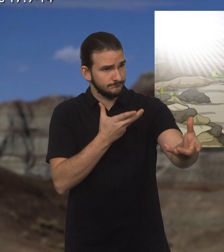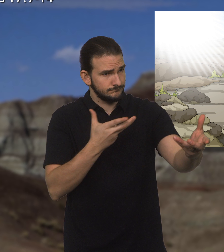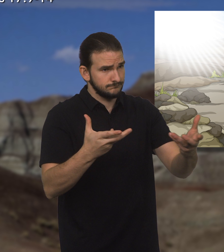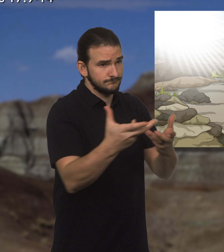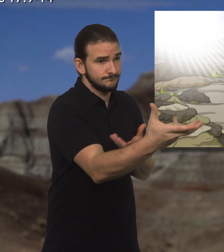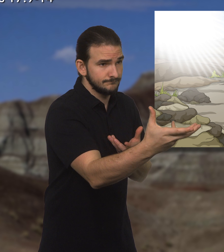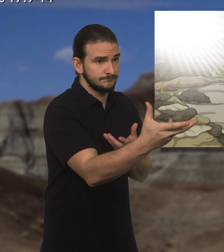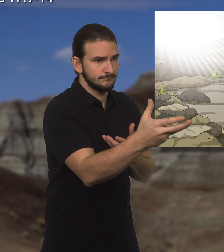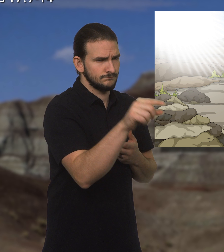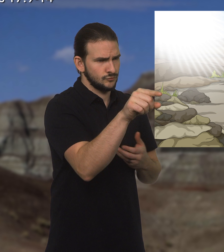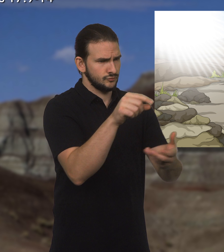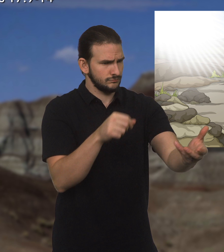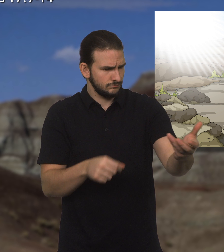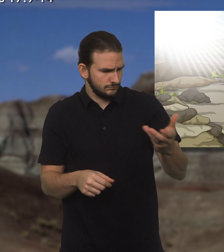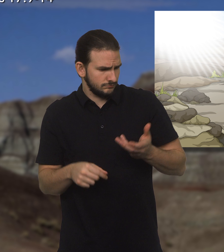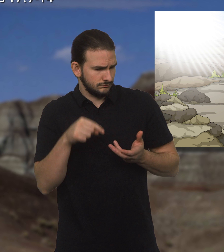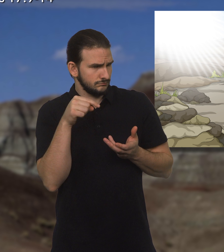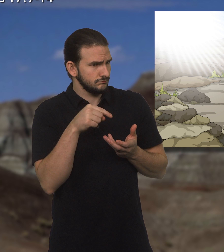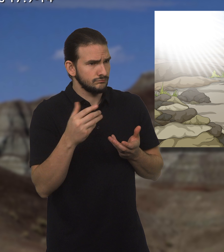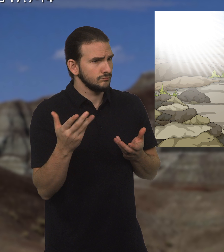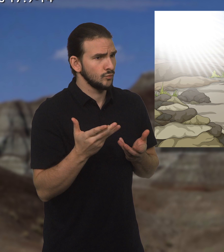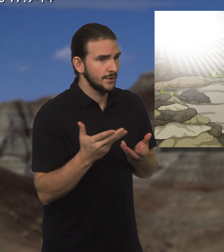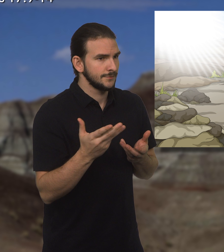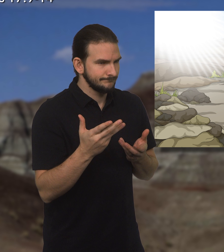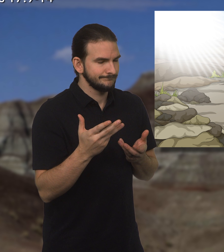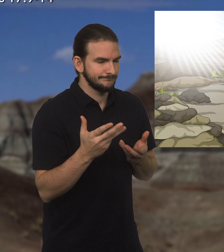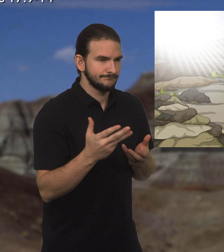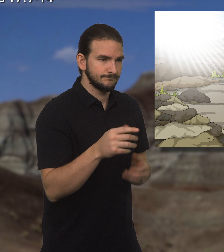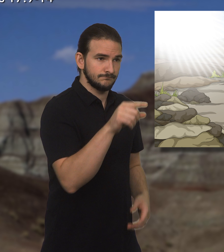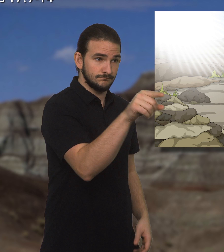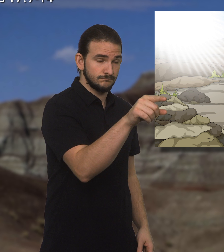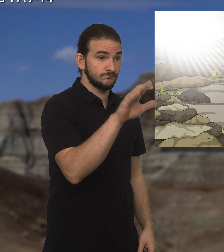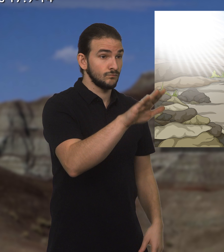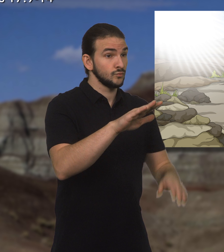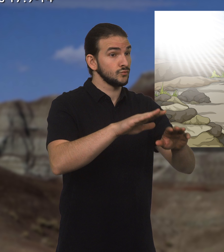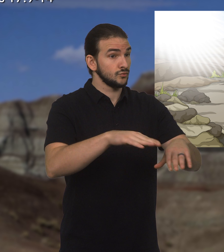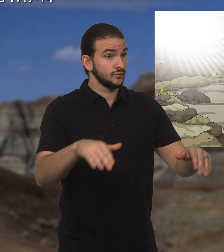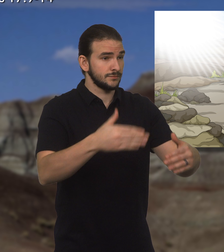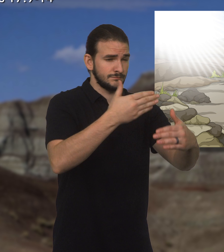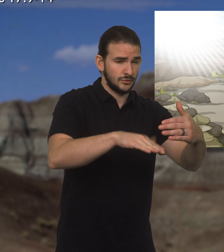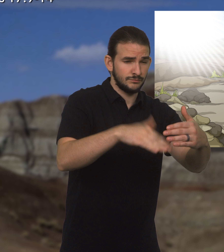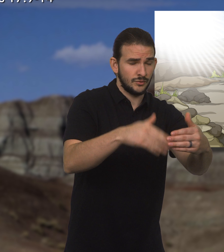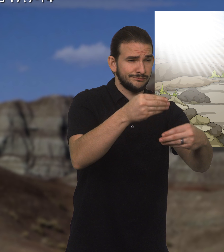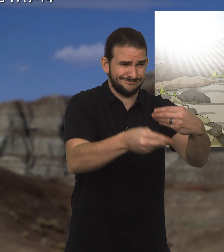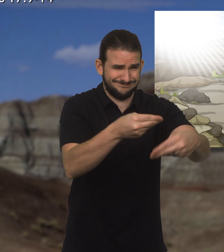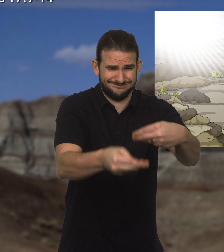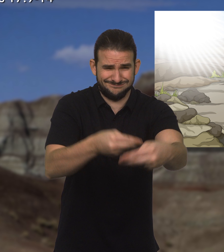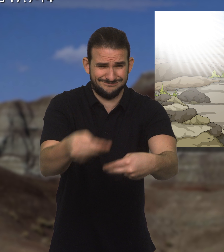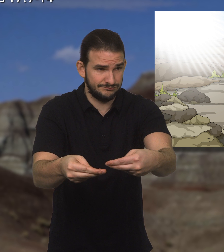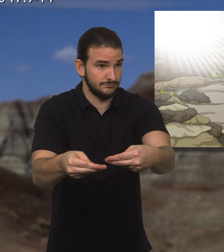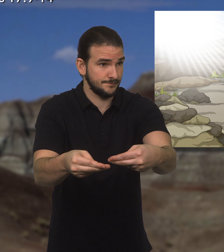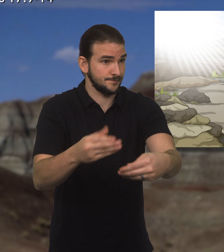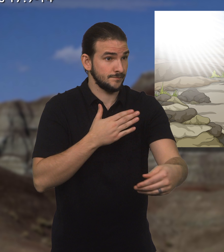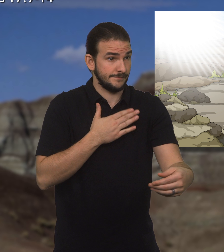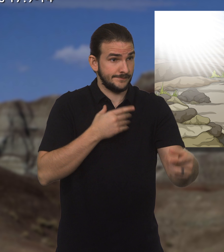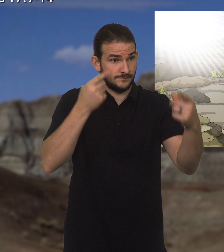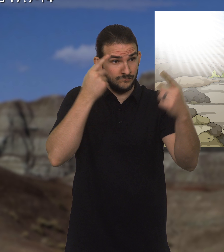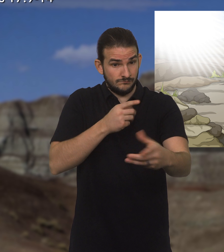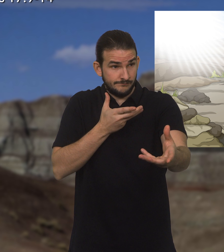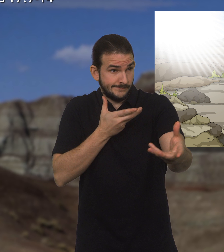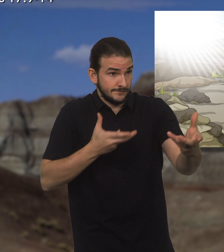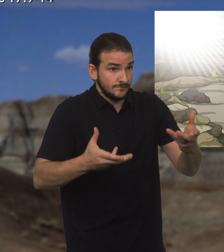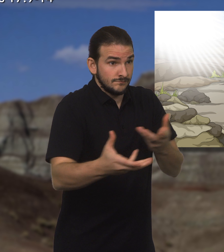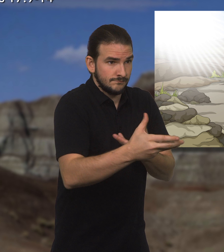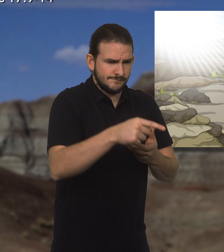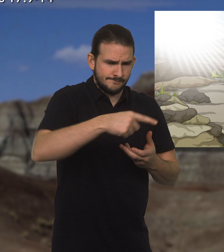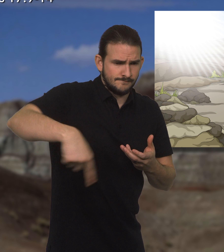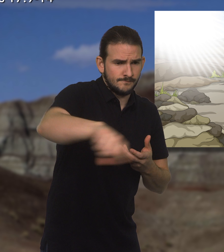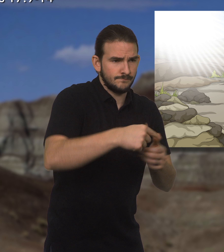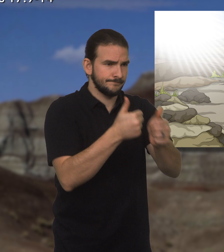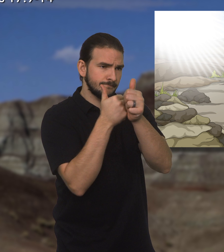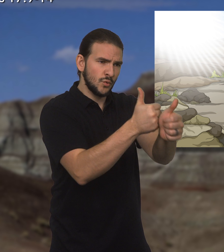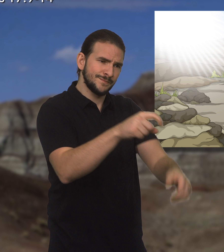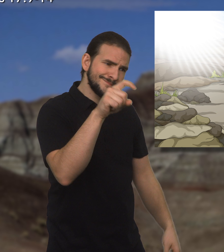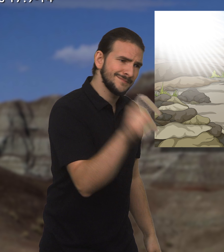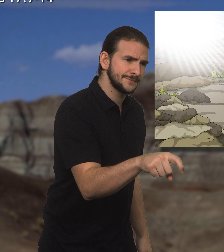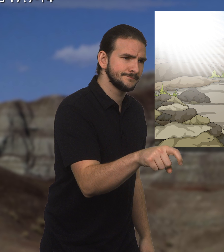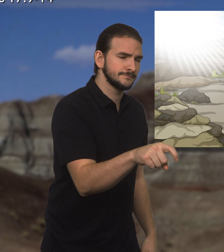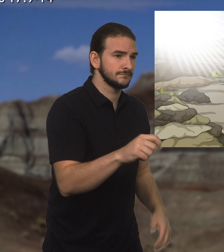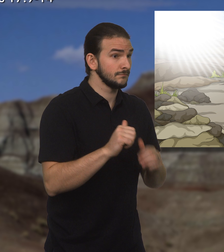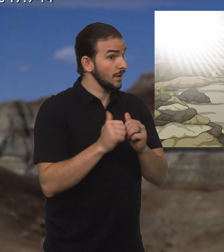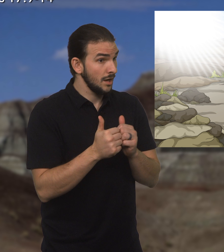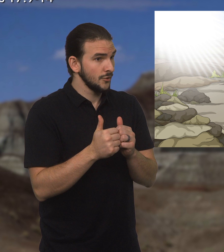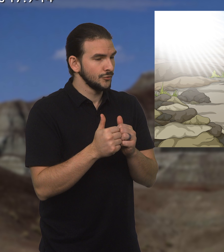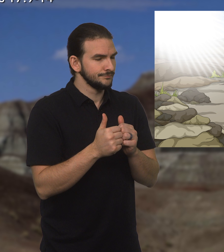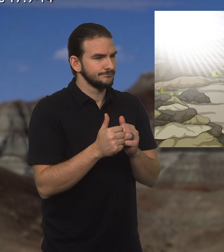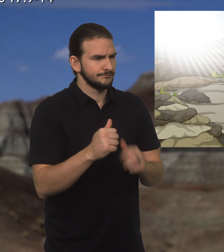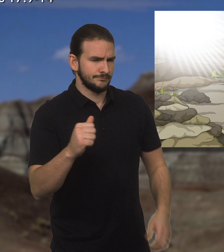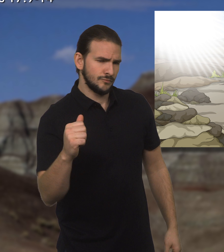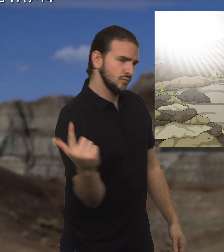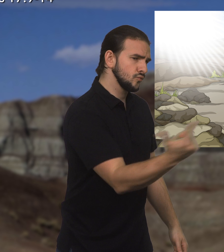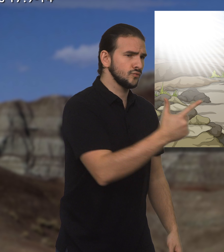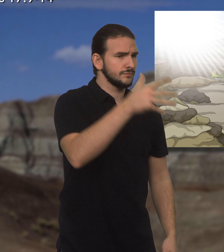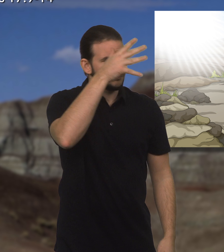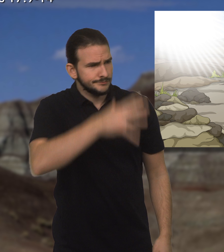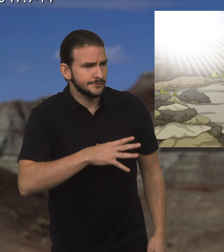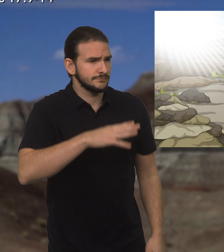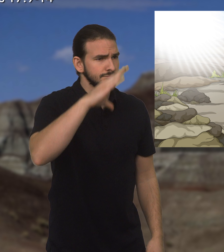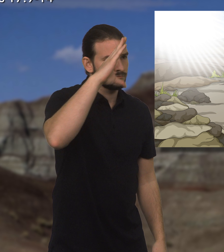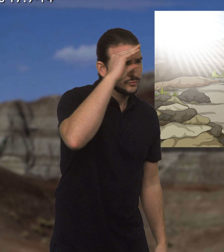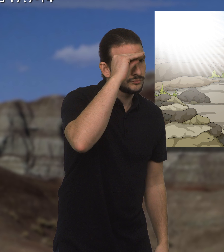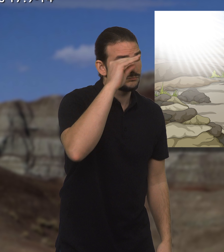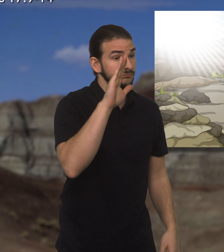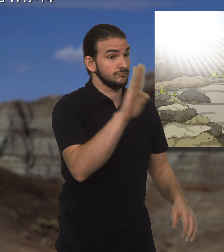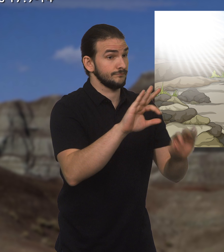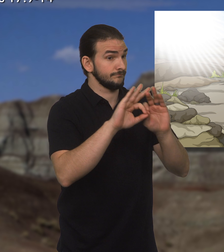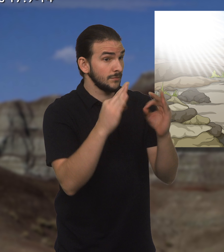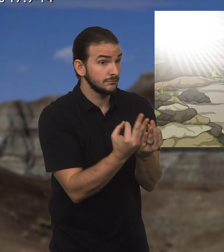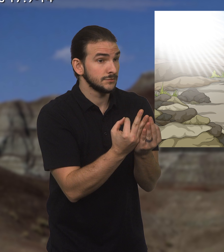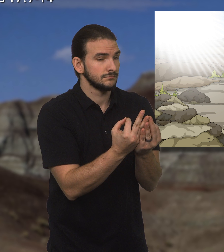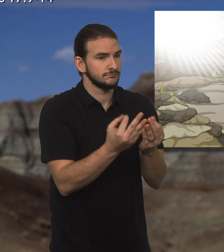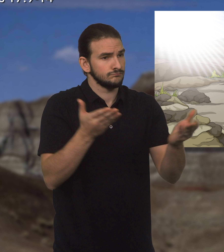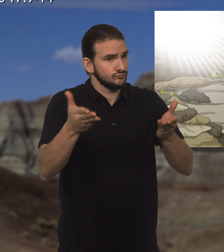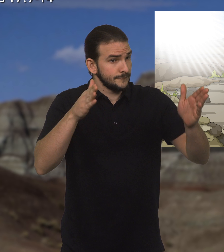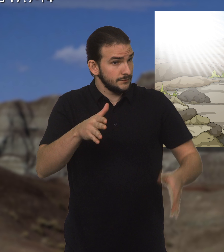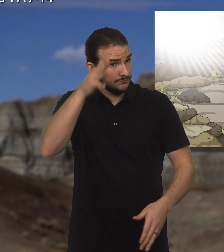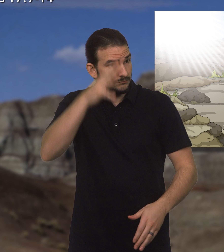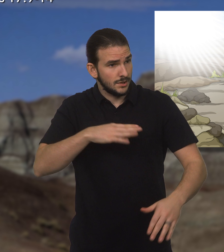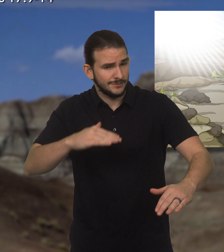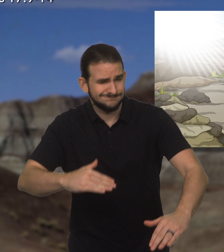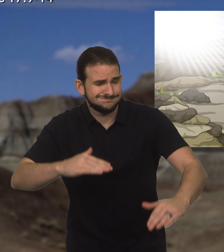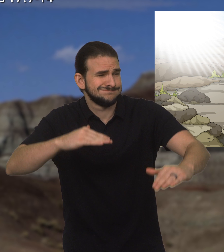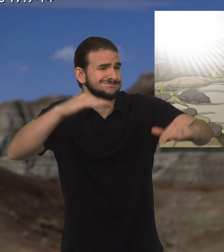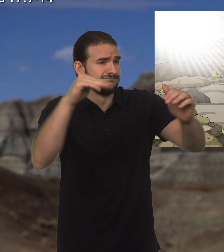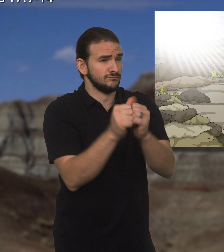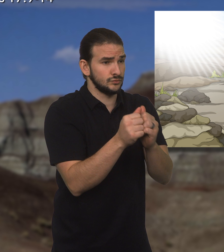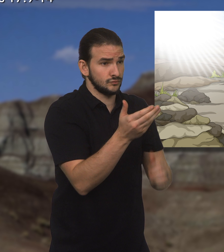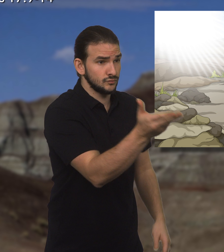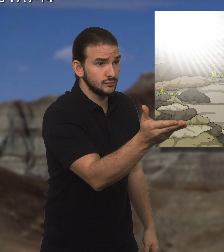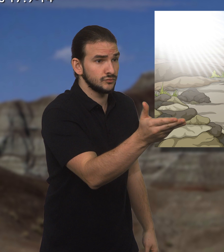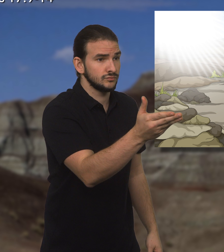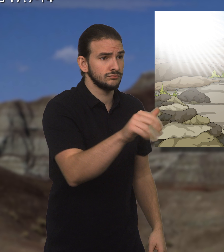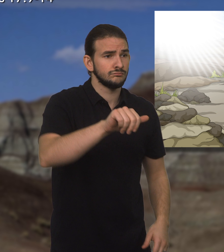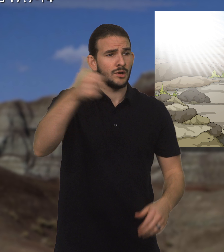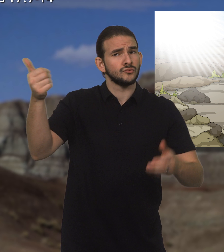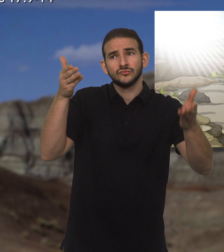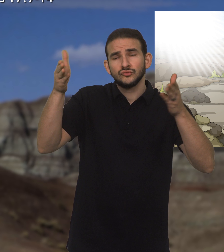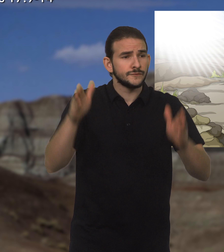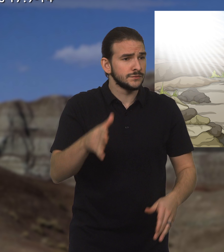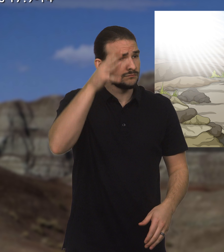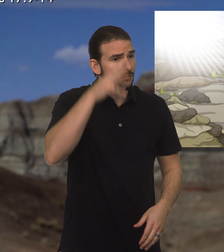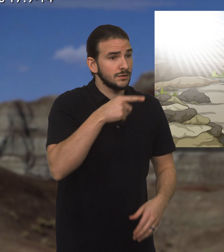This is My covenant with you and your descendants after you, which you are to keep: Every male among you must be circumcised.